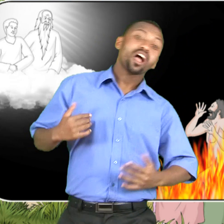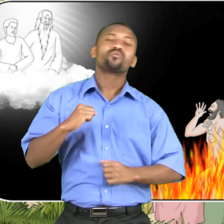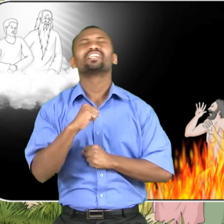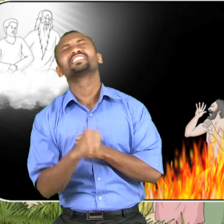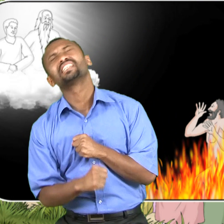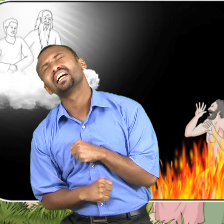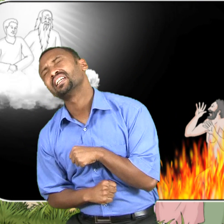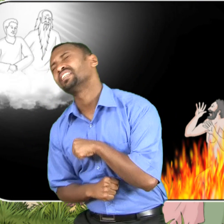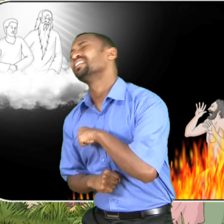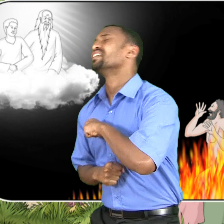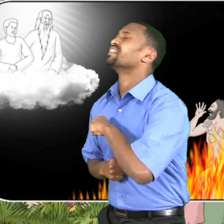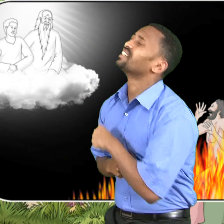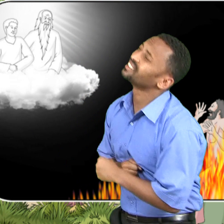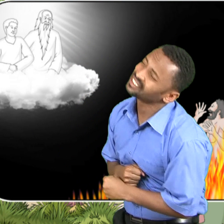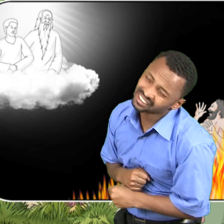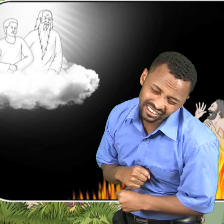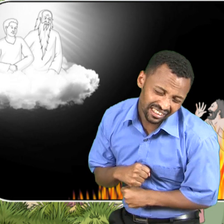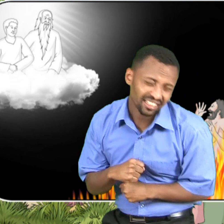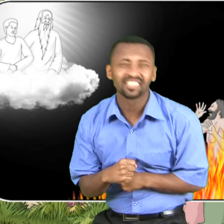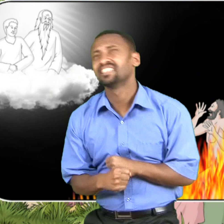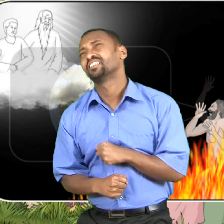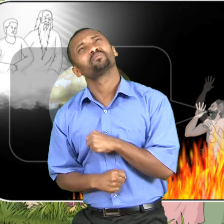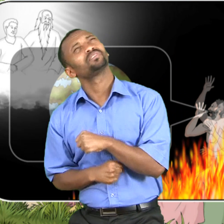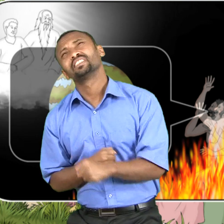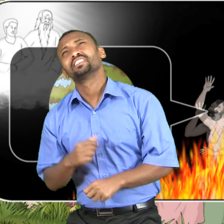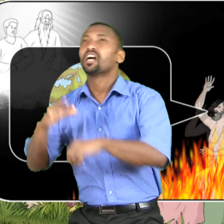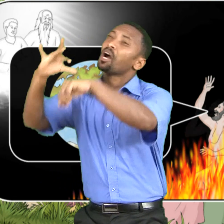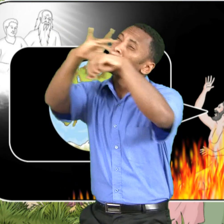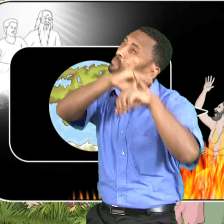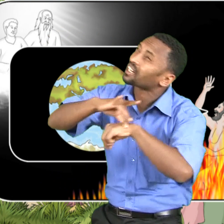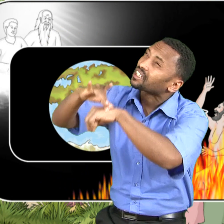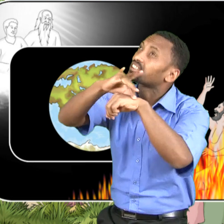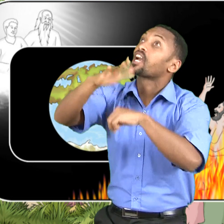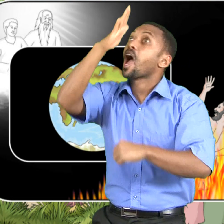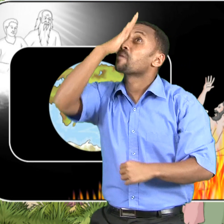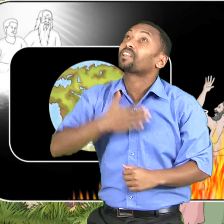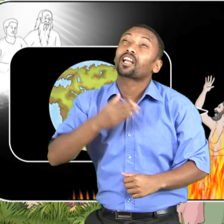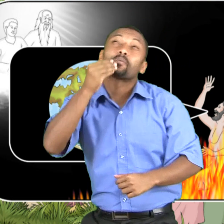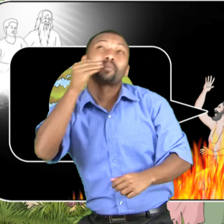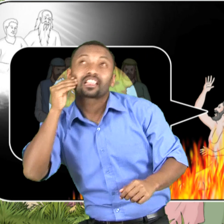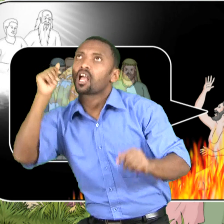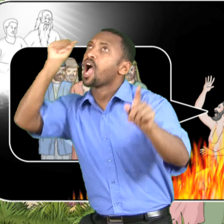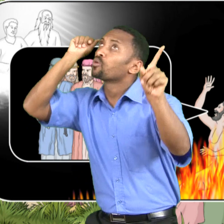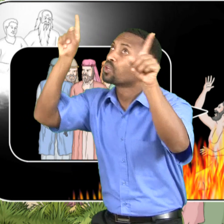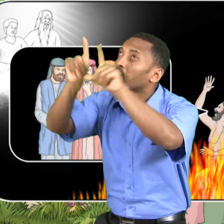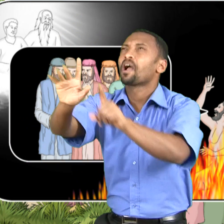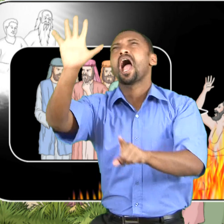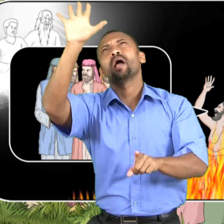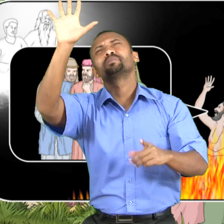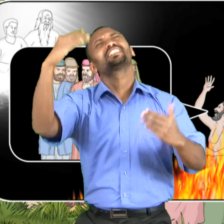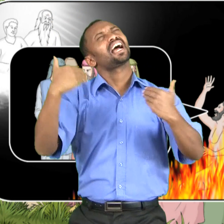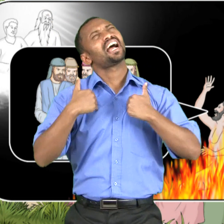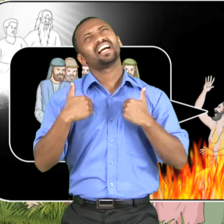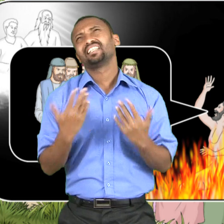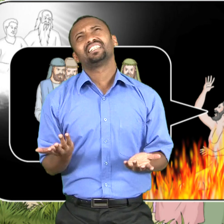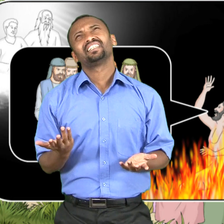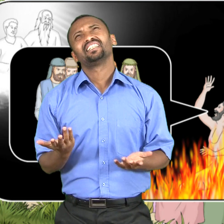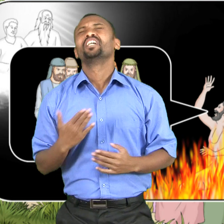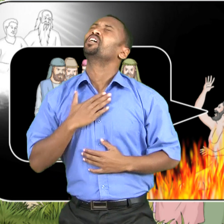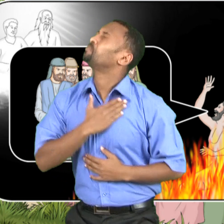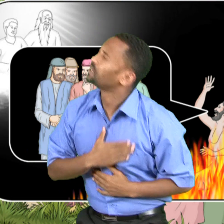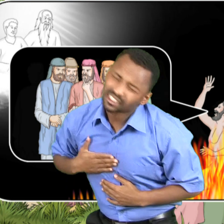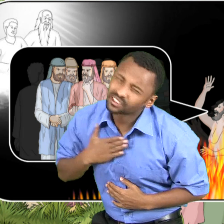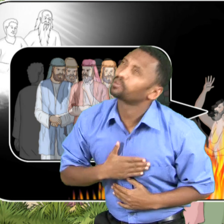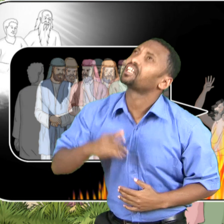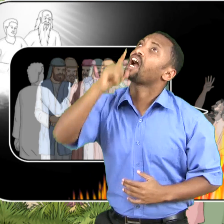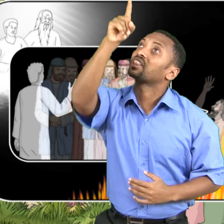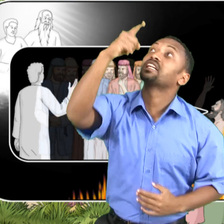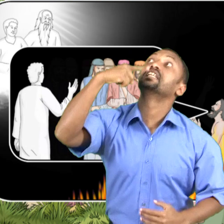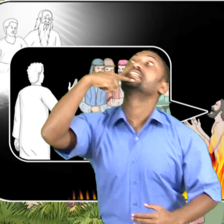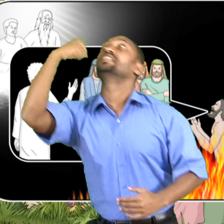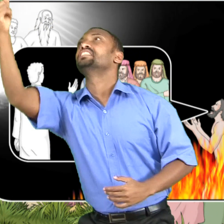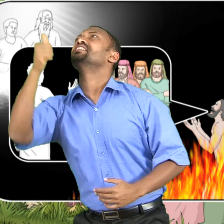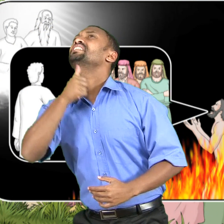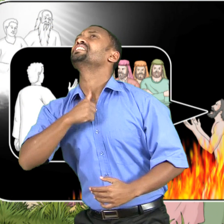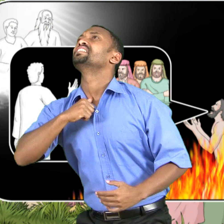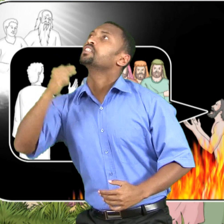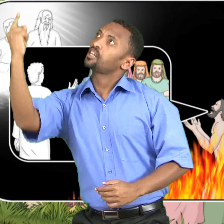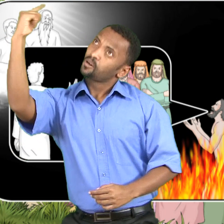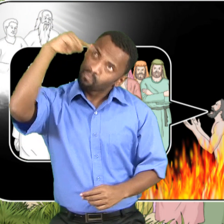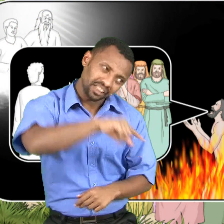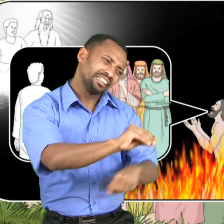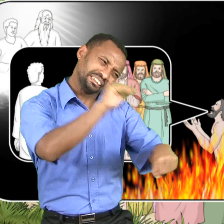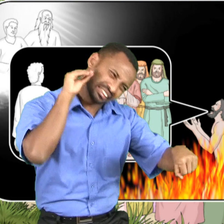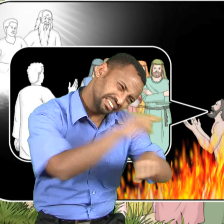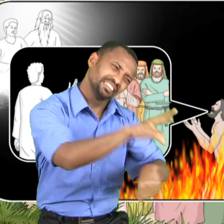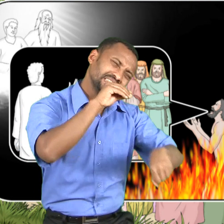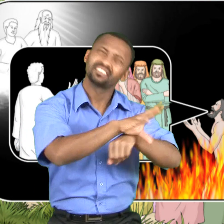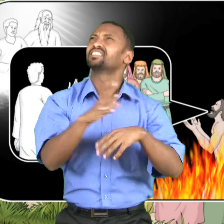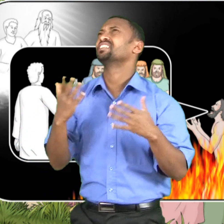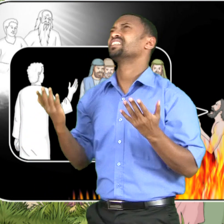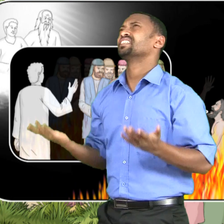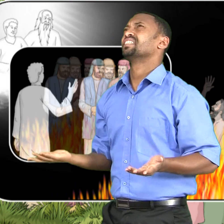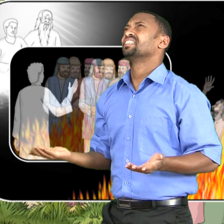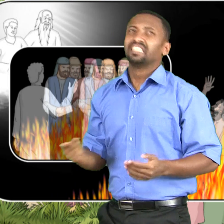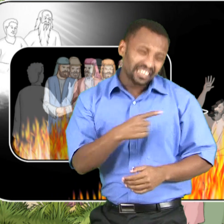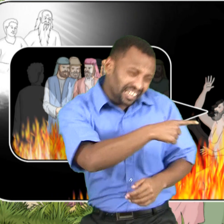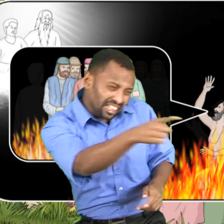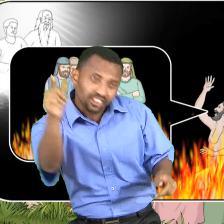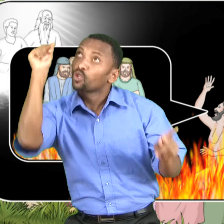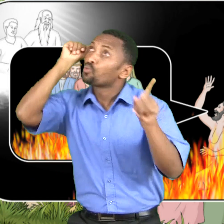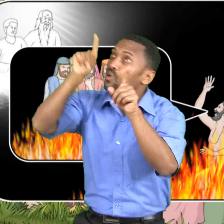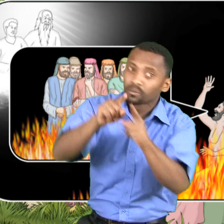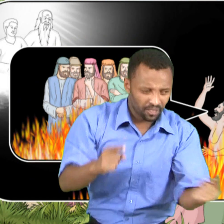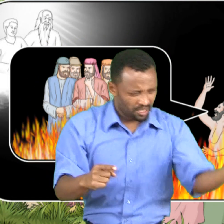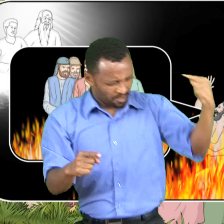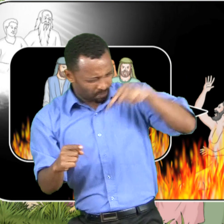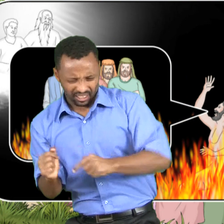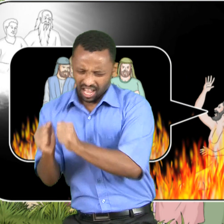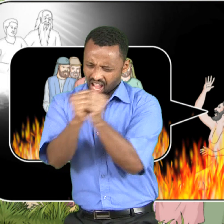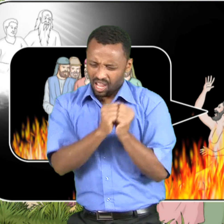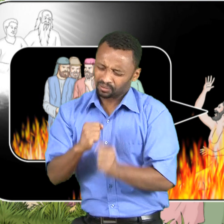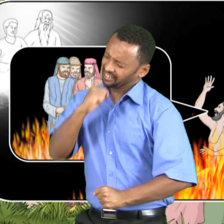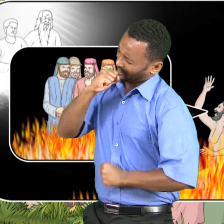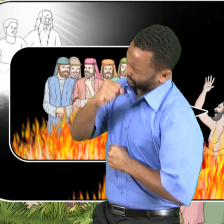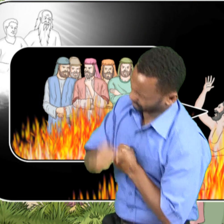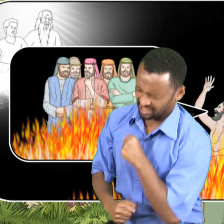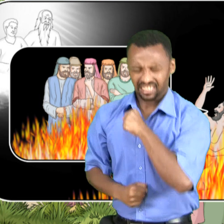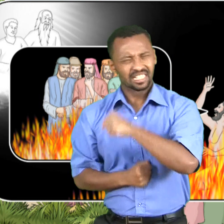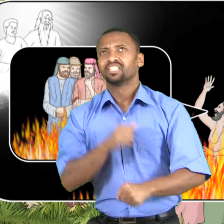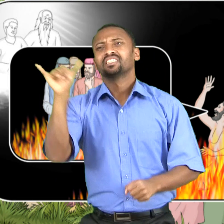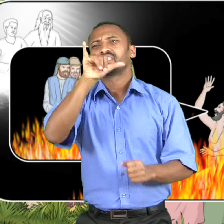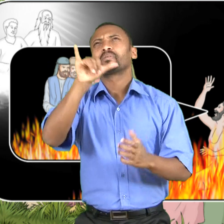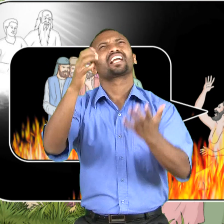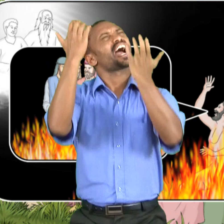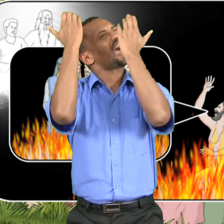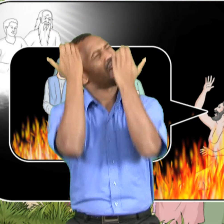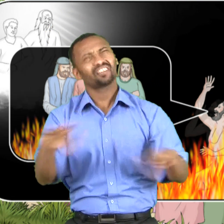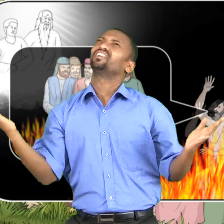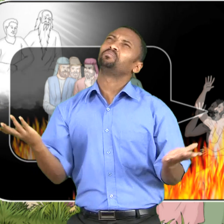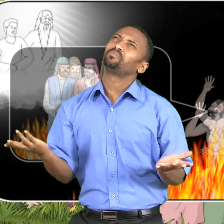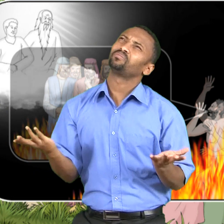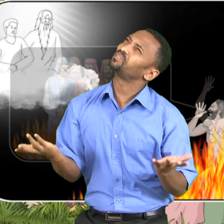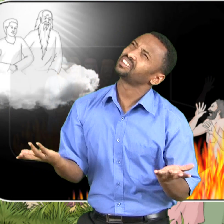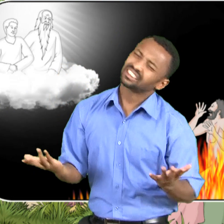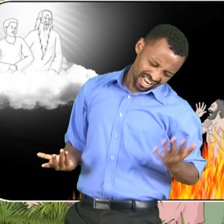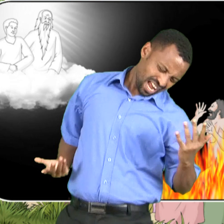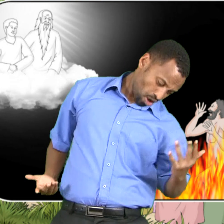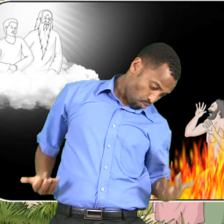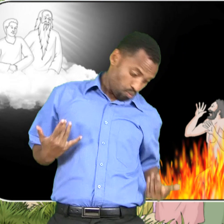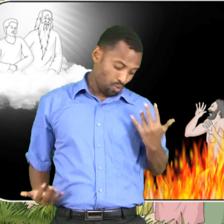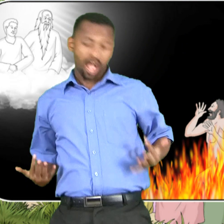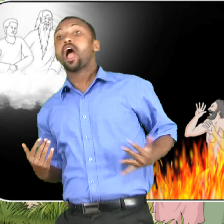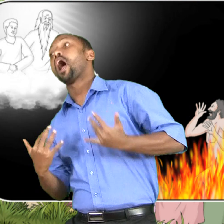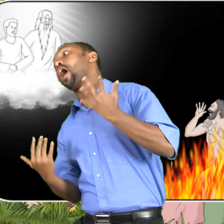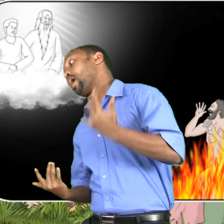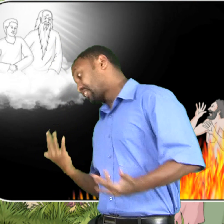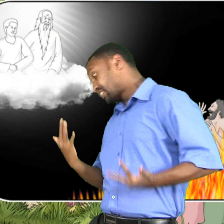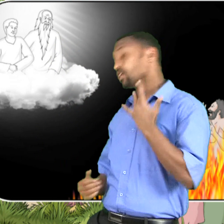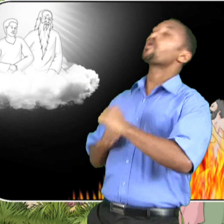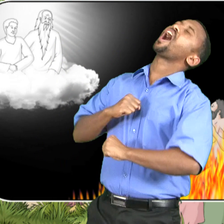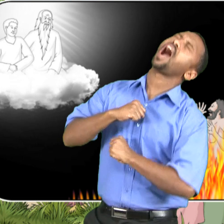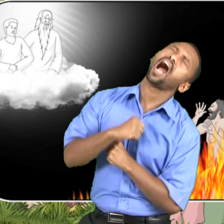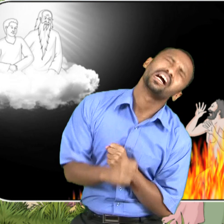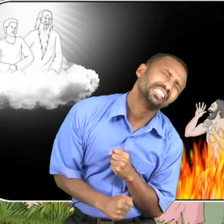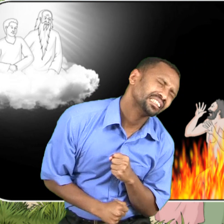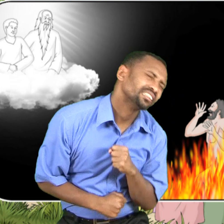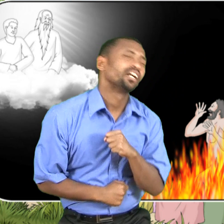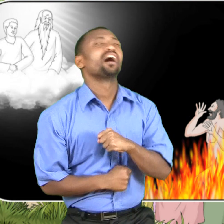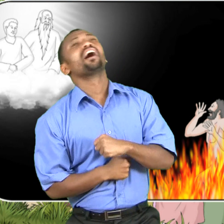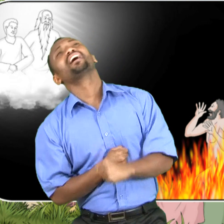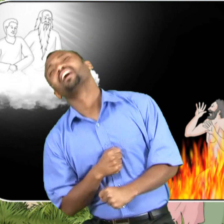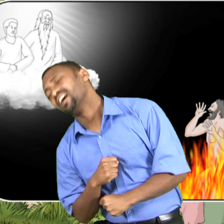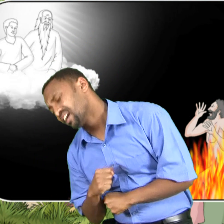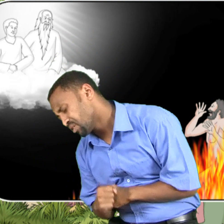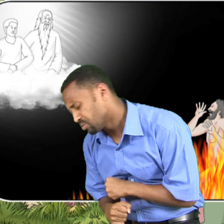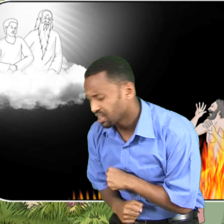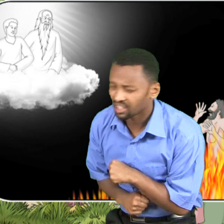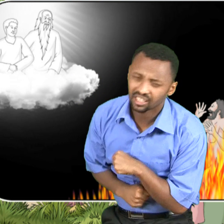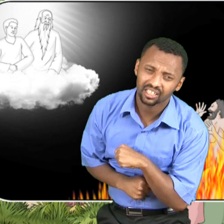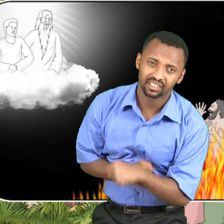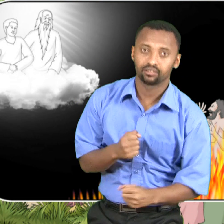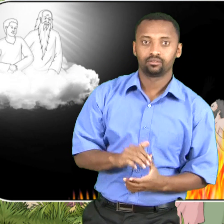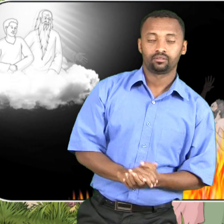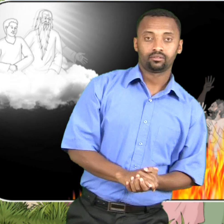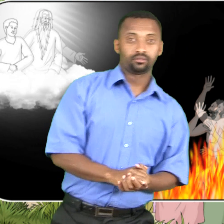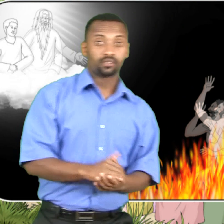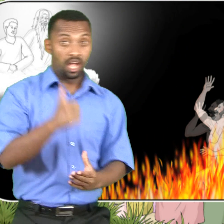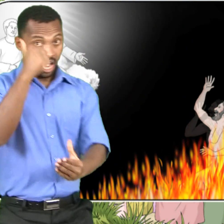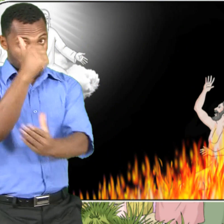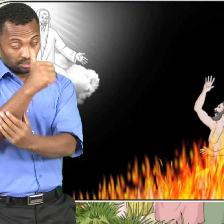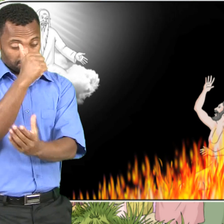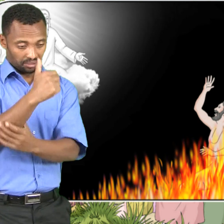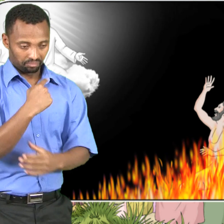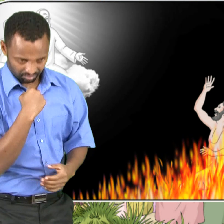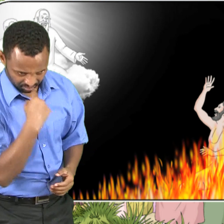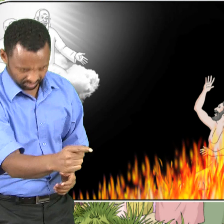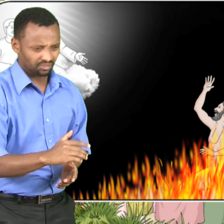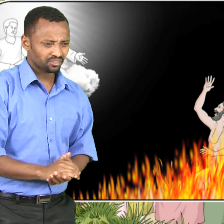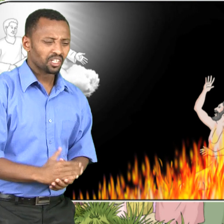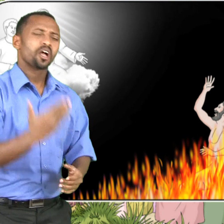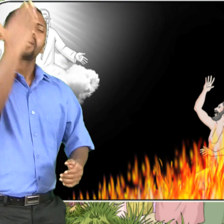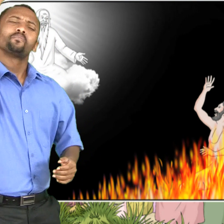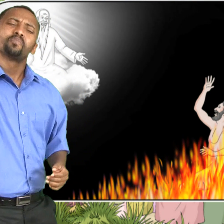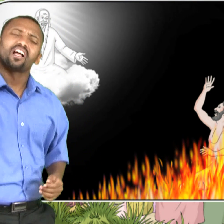‘Then I beg you, father,’ he said, ‘send Lazarus to my father’s house, for I have five brothers. Let him warn them, so that they will not also end up in this place of torment.’